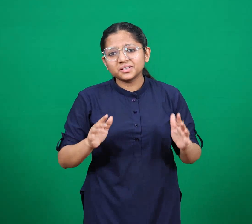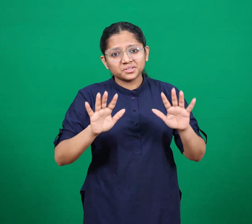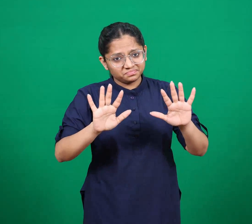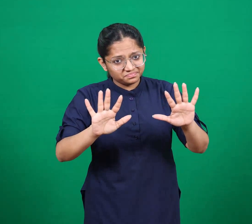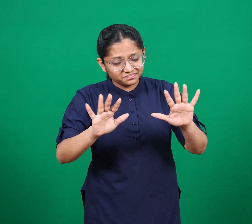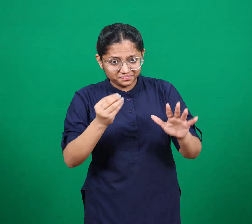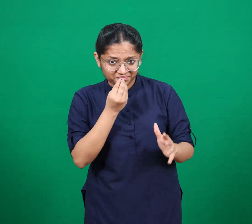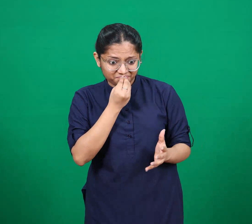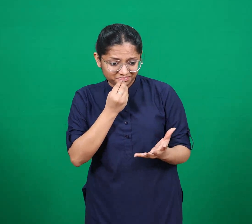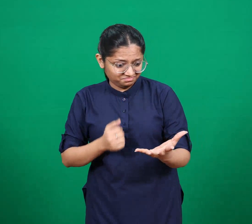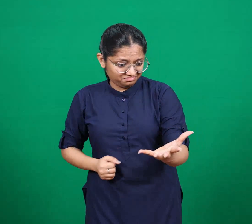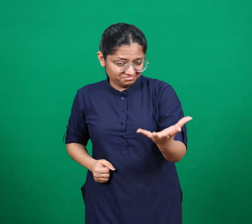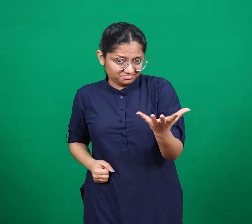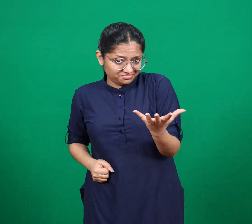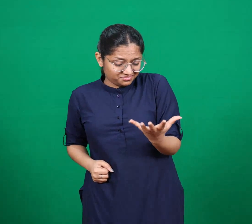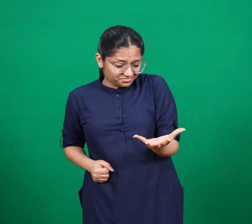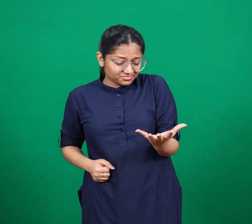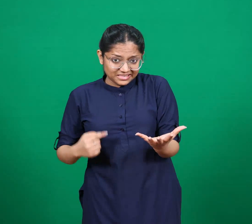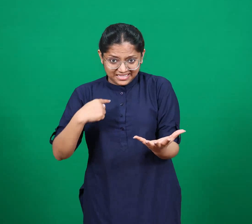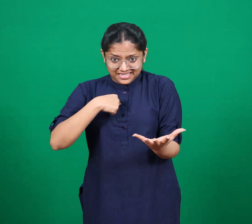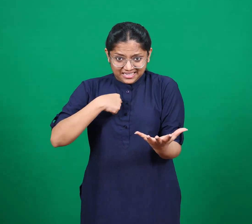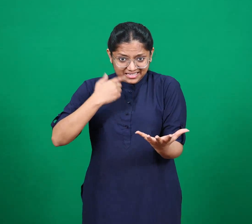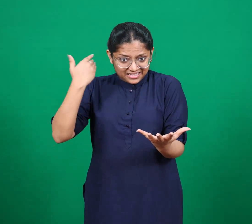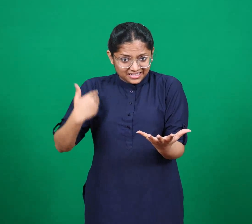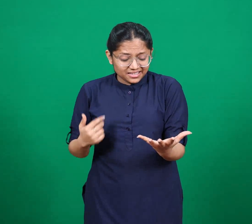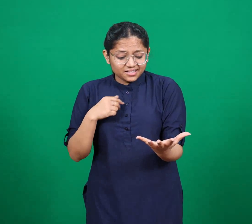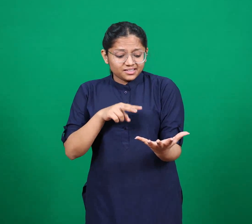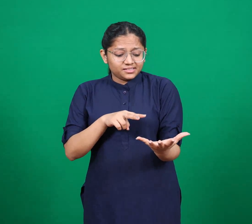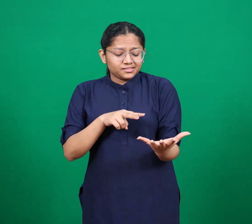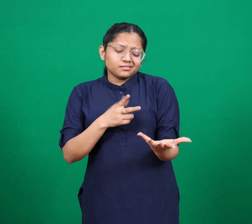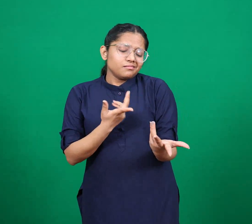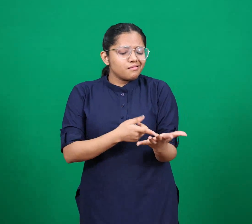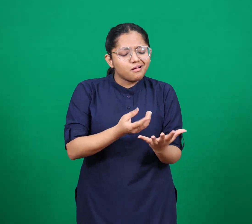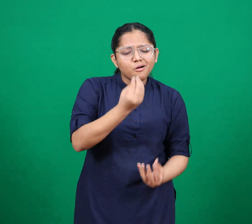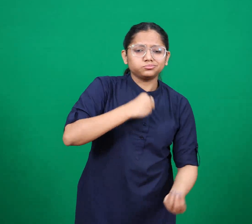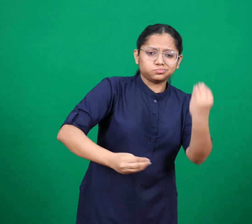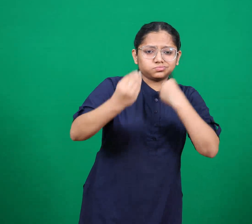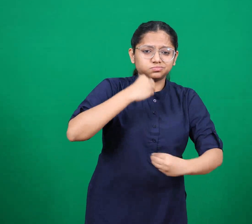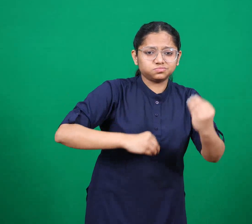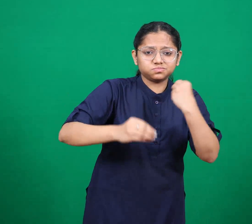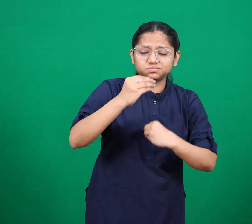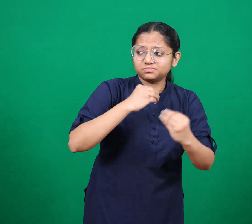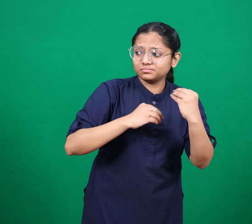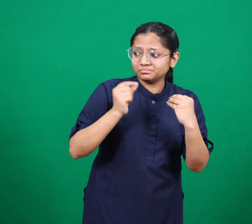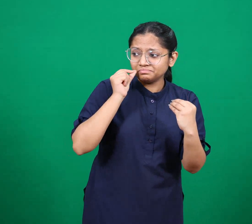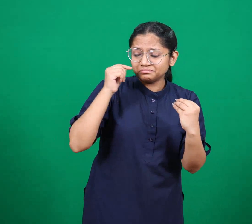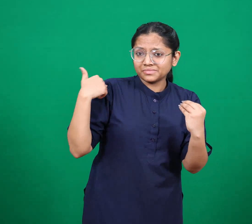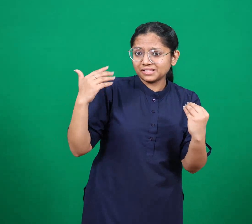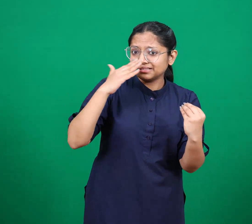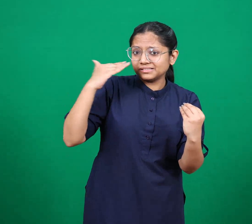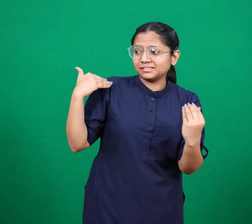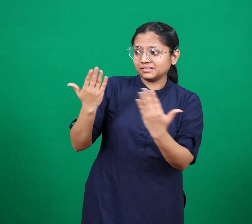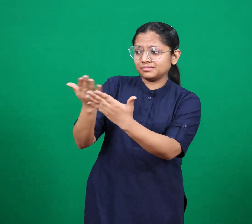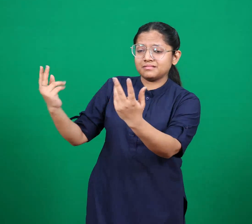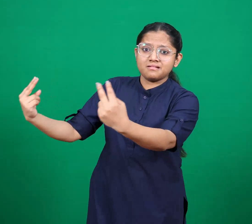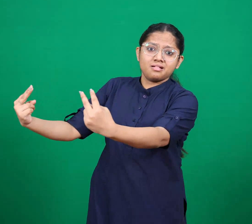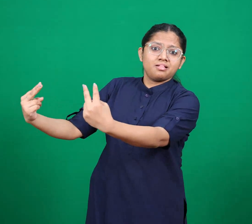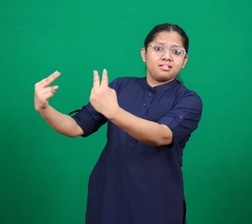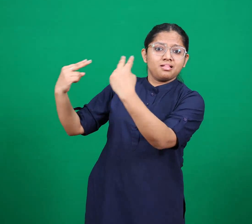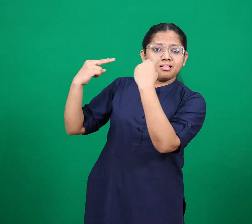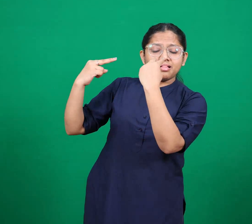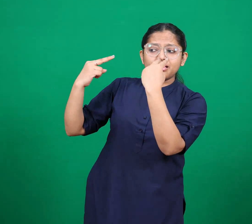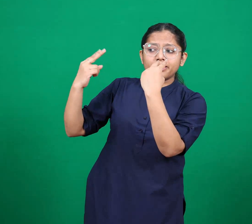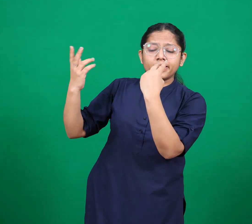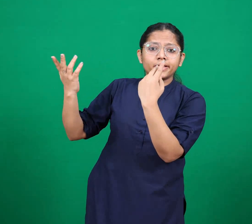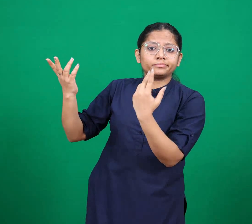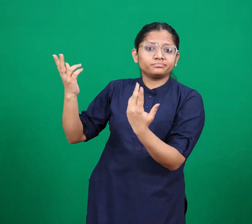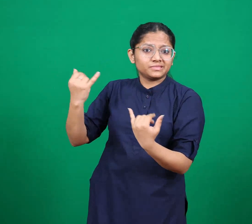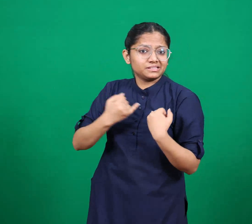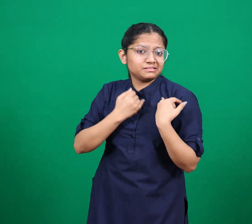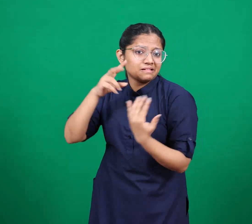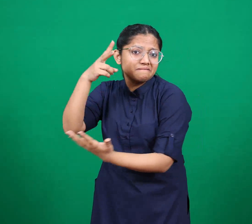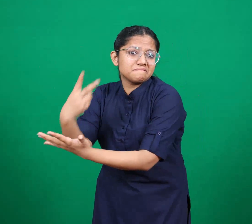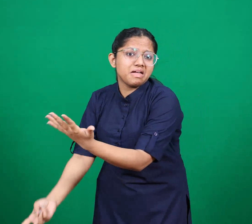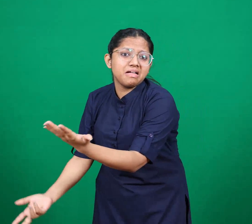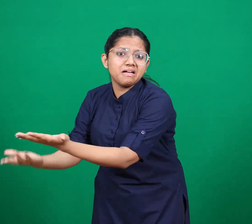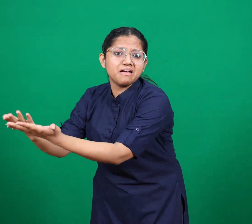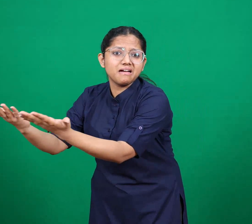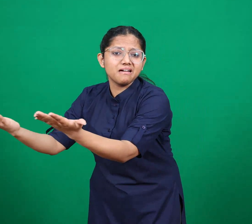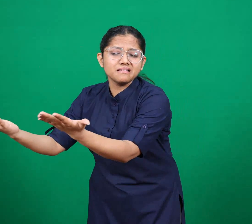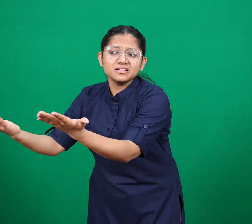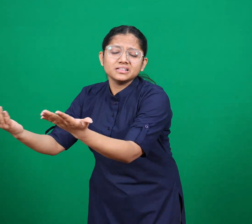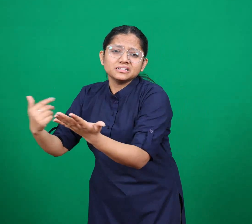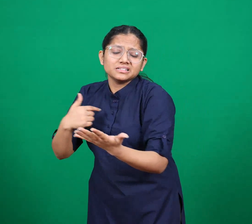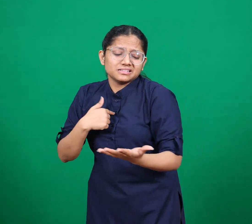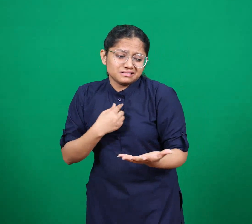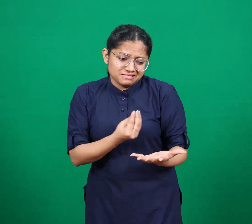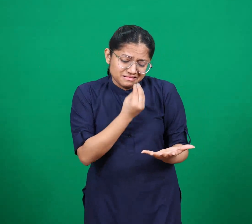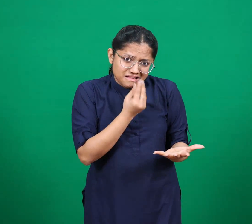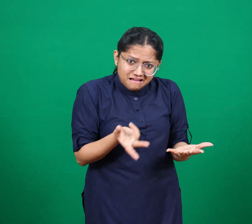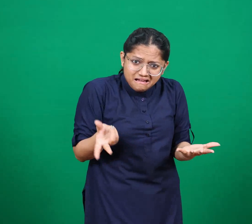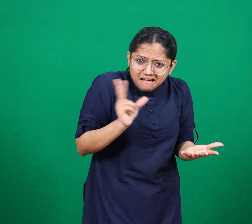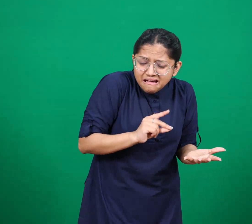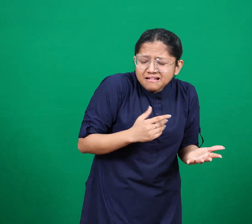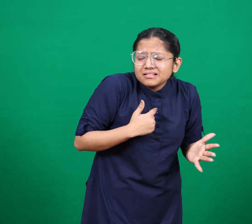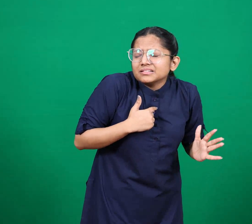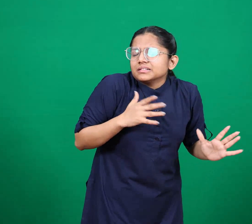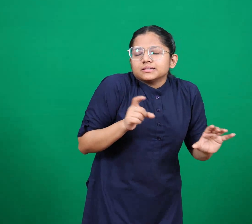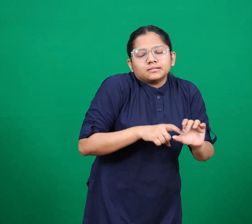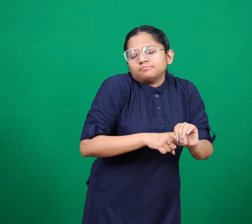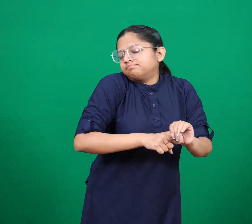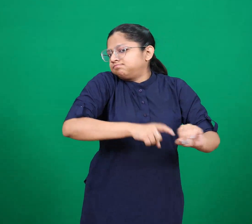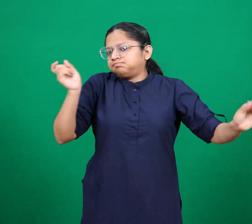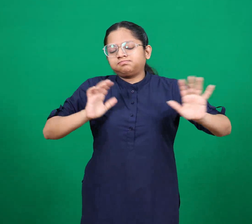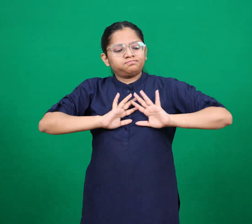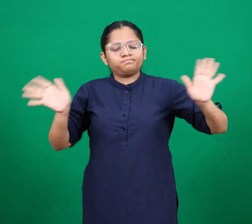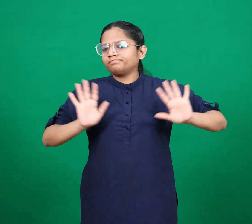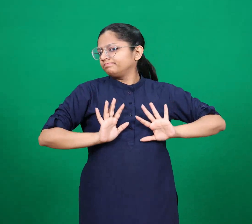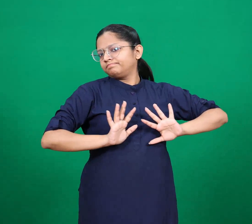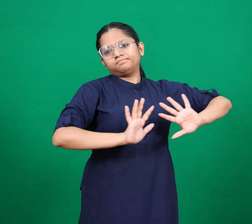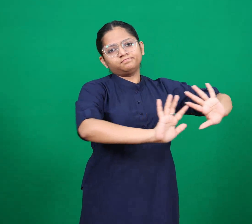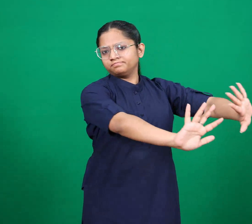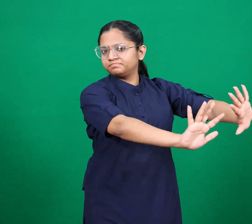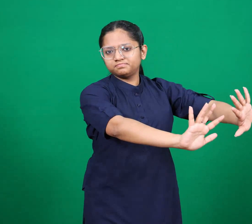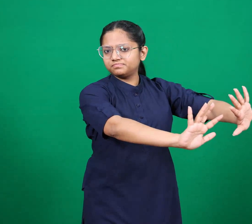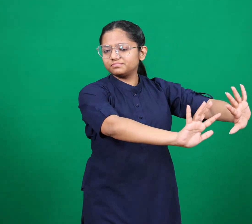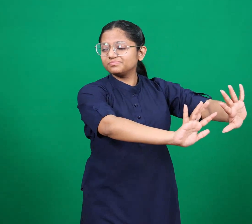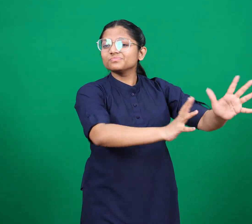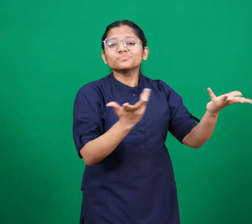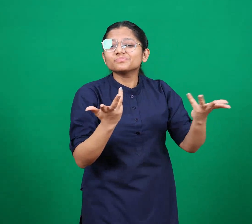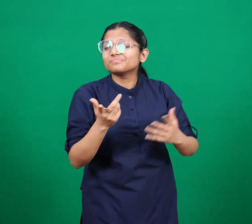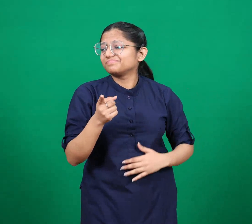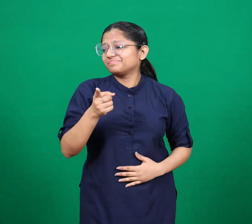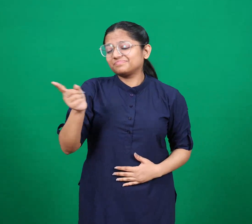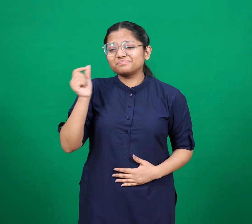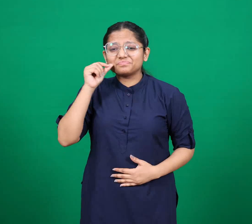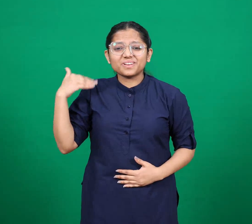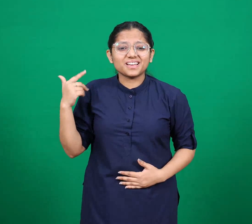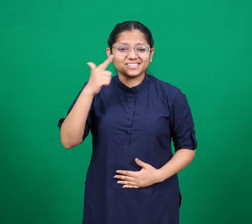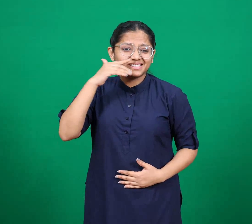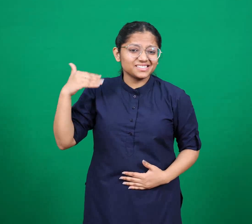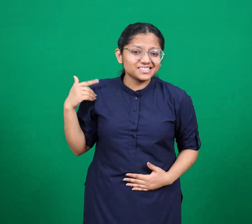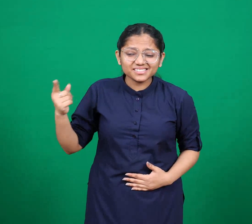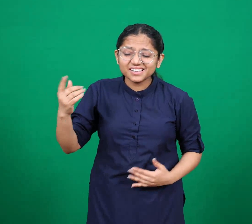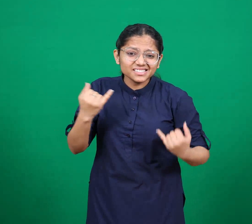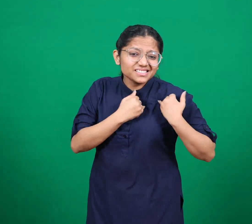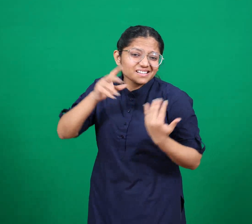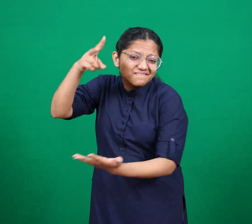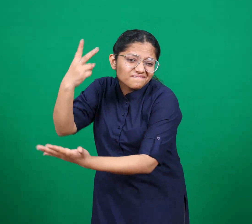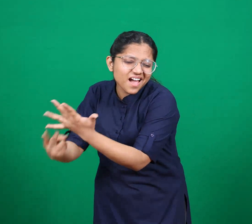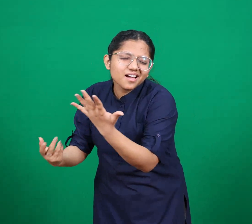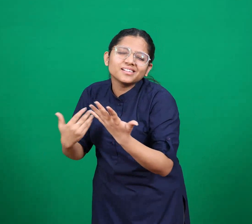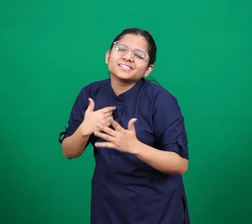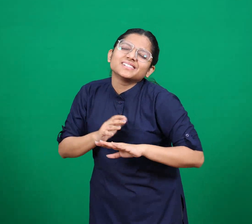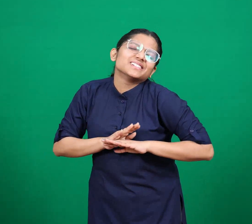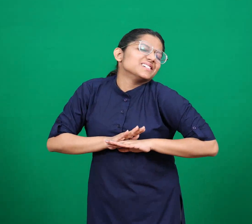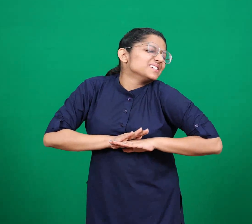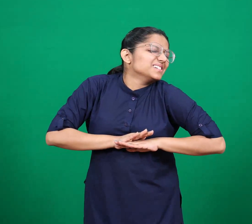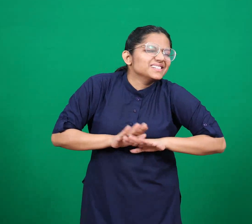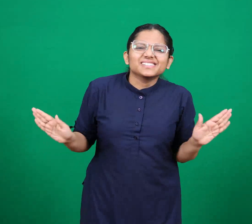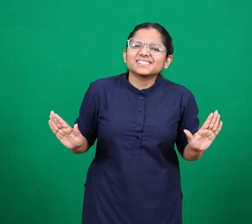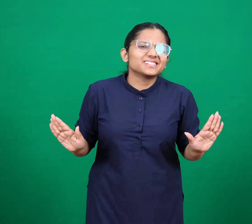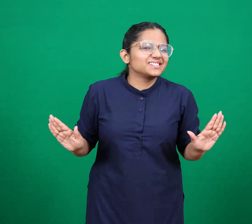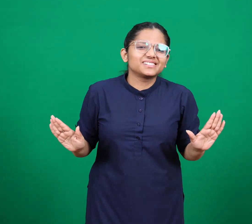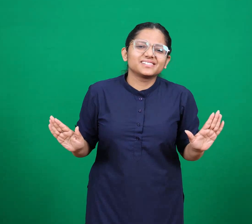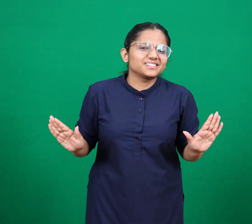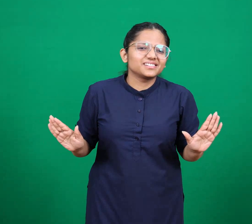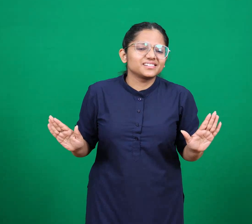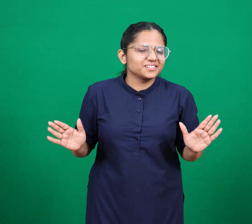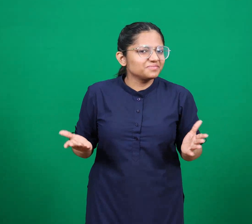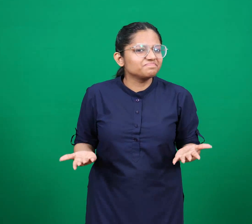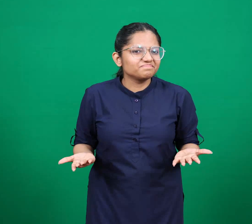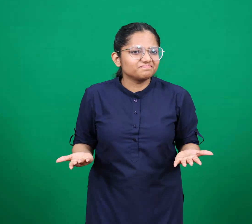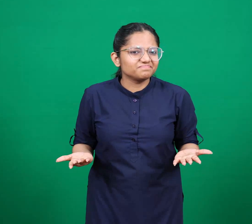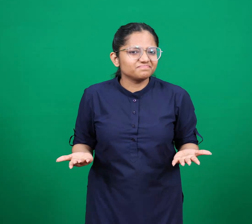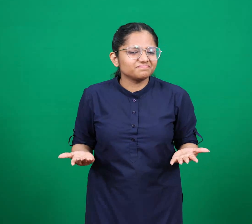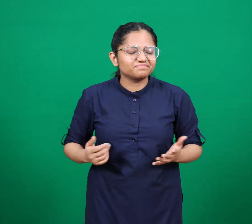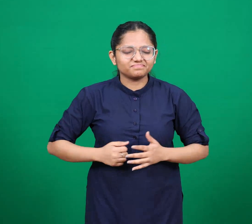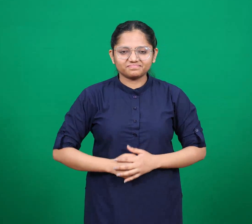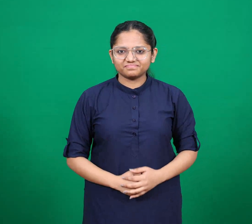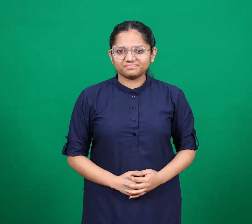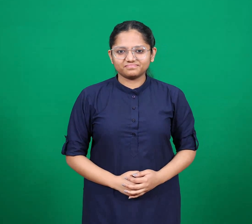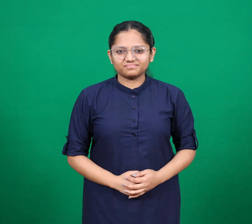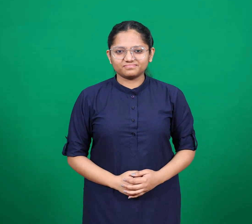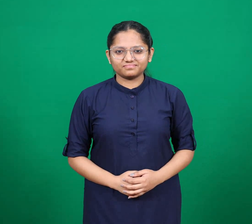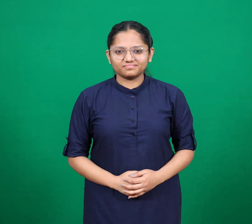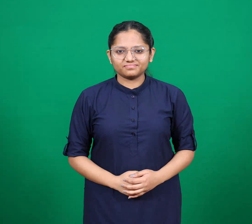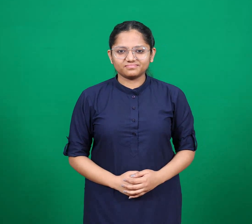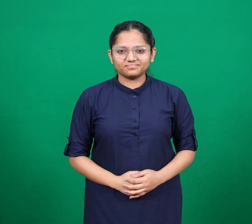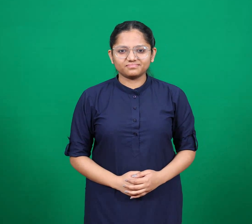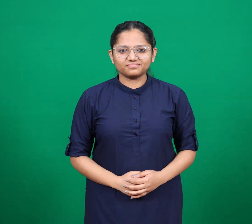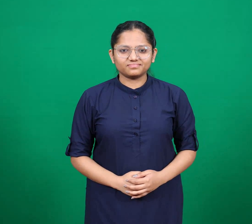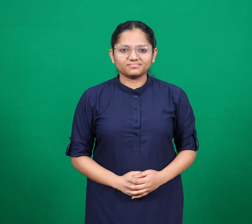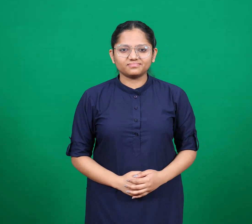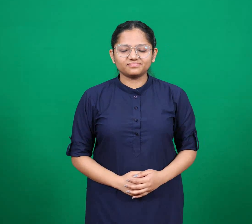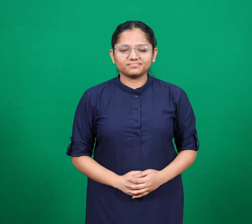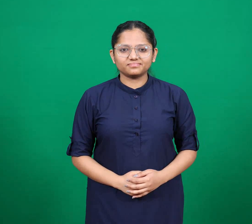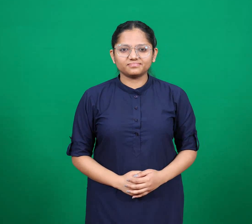Therefore, if what I eat causes my brother to stumble, I will never eat meat again, so that I will not cause him to stumble.